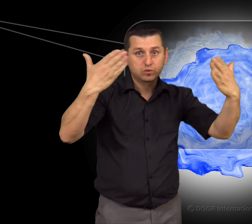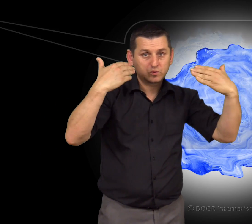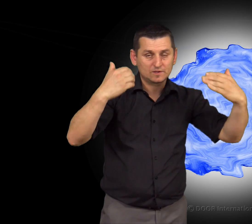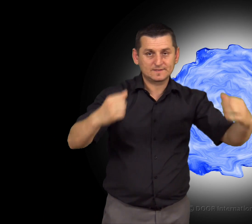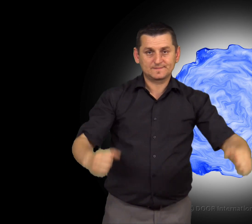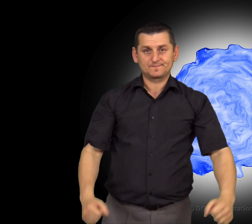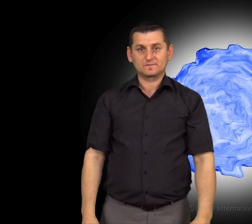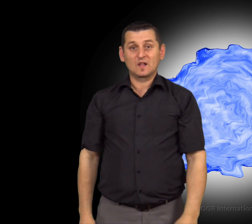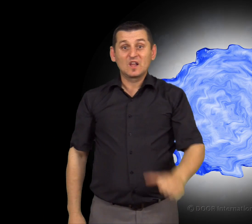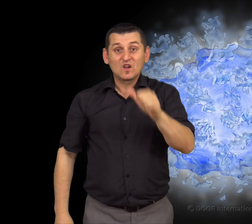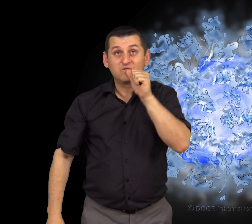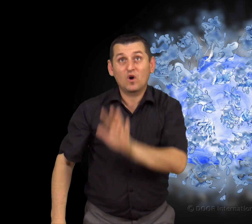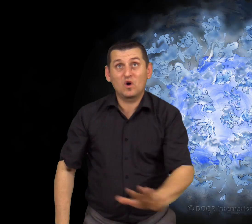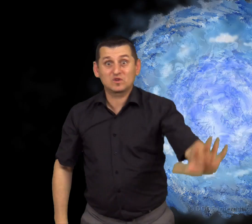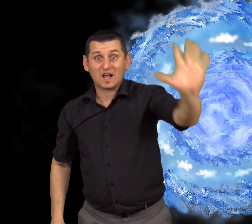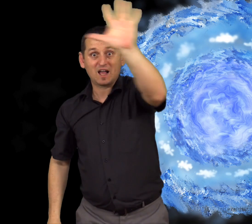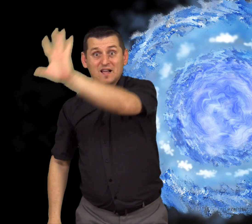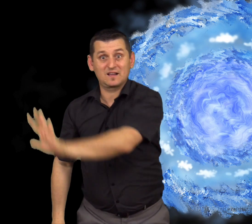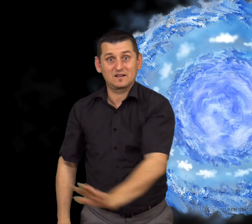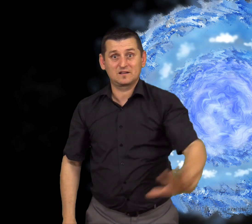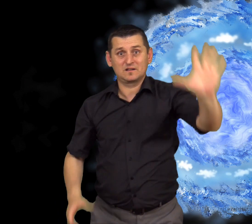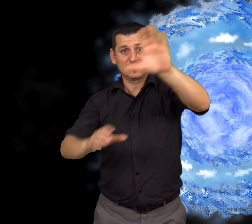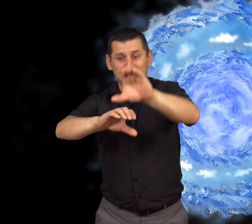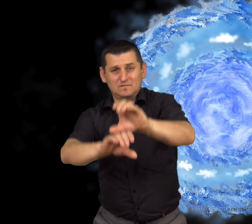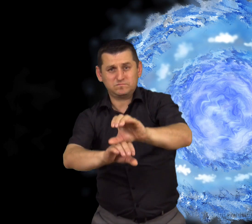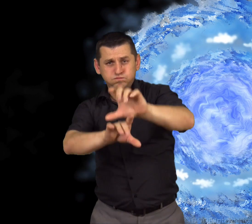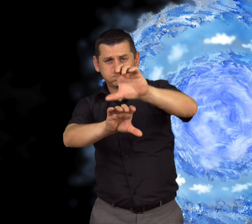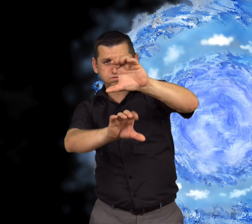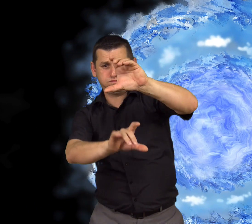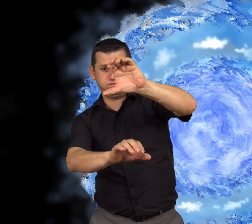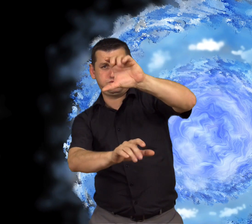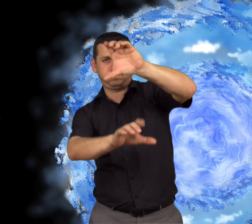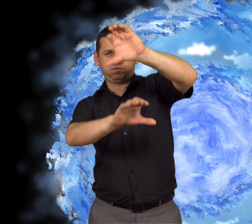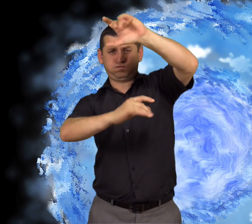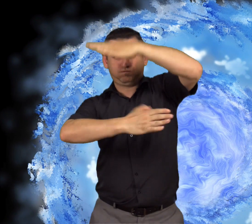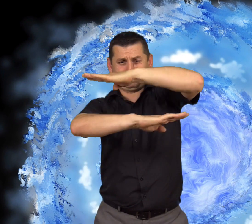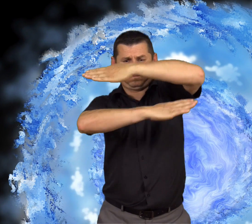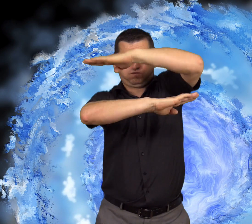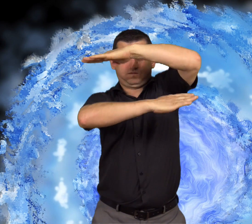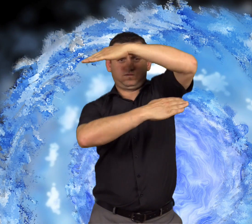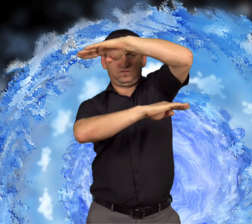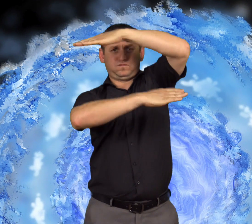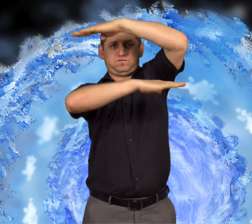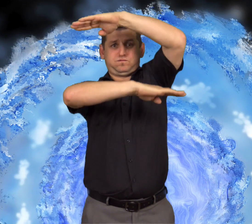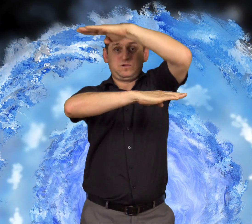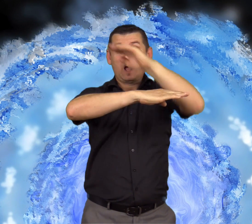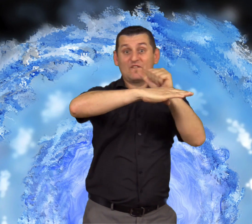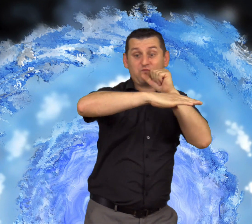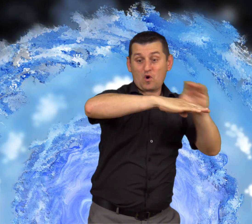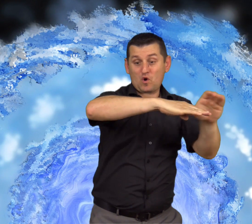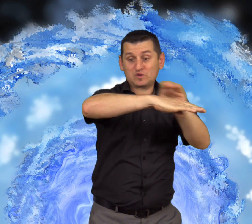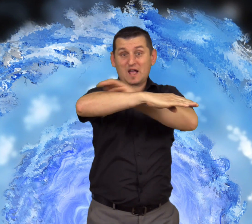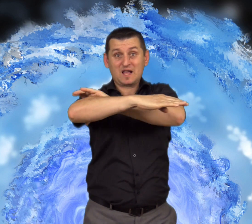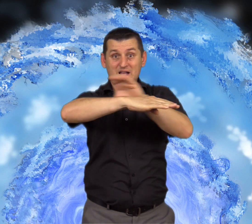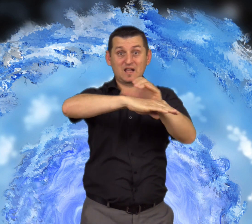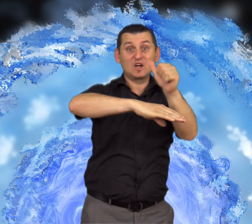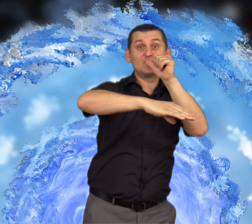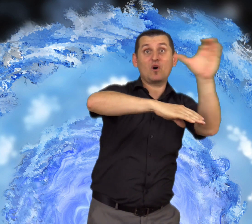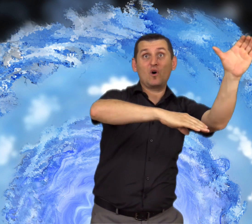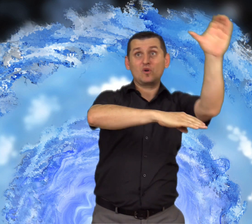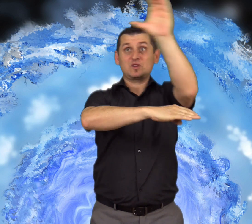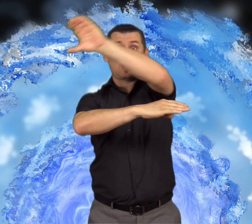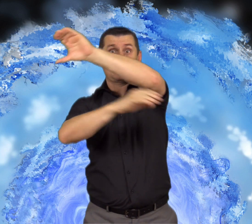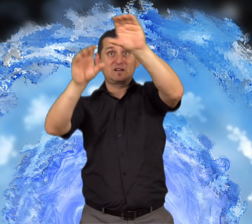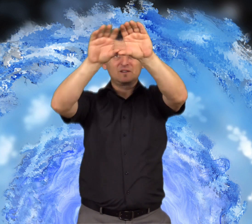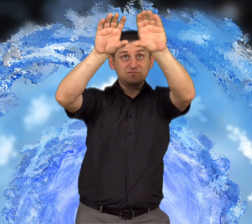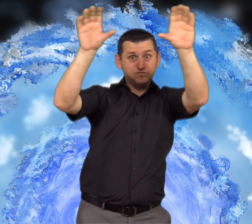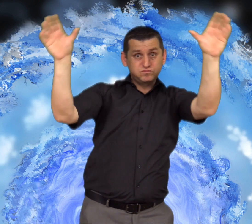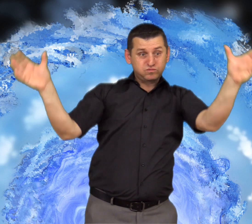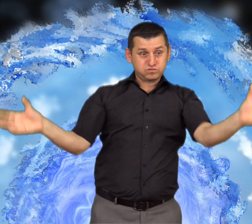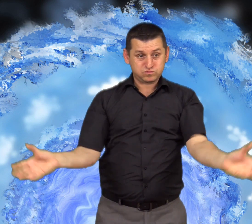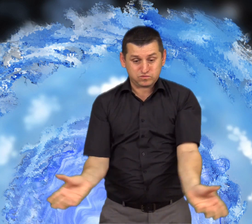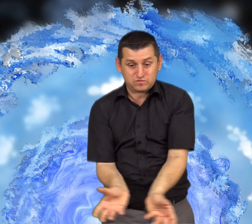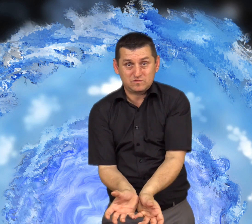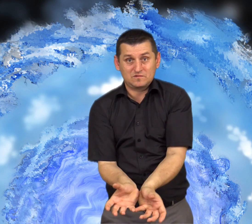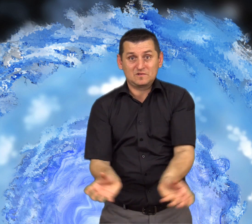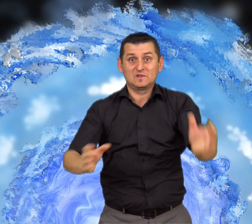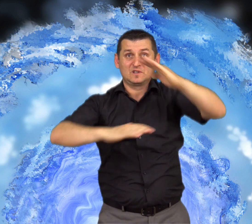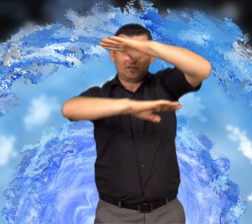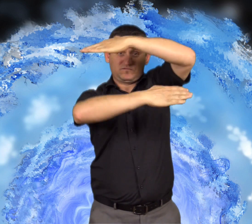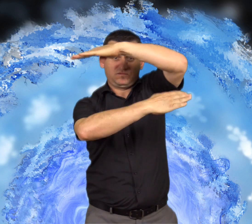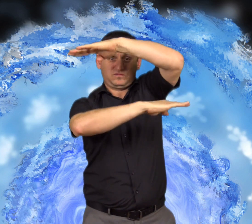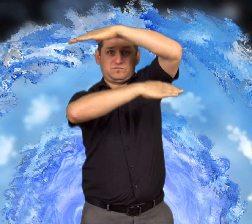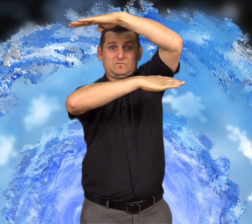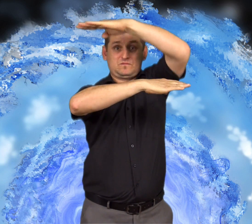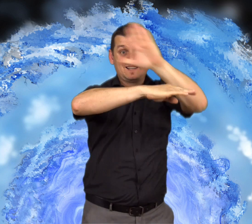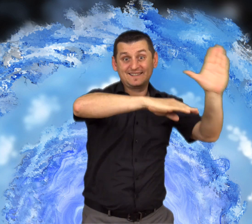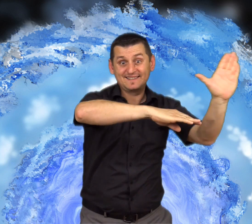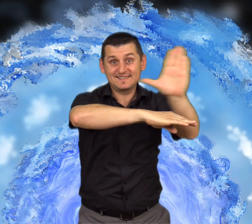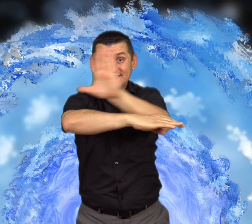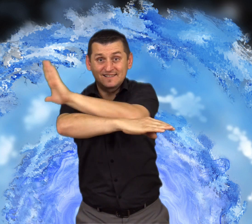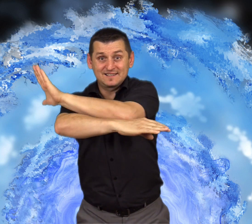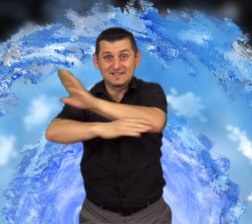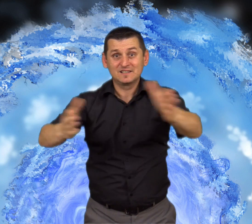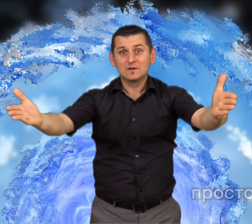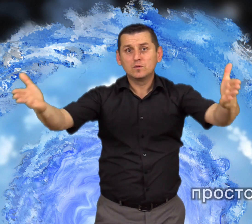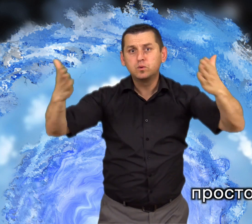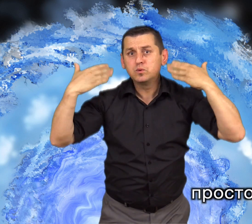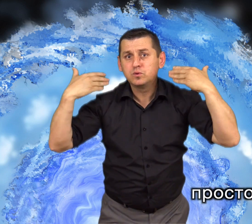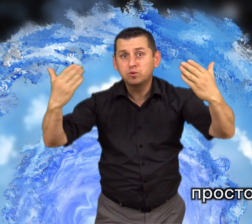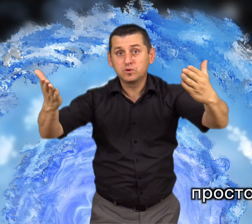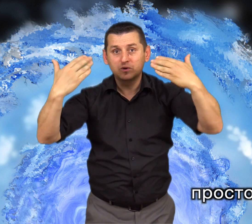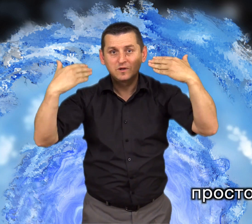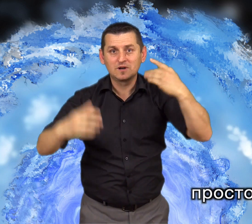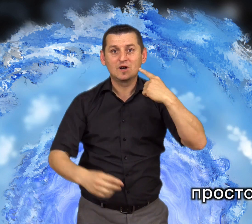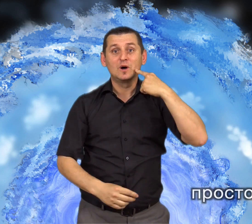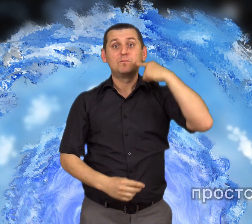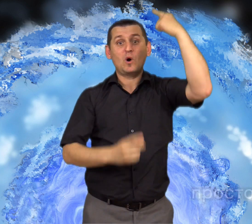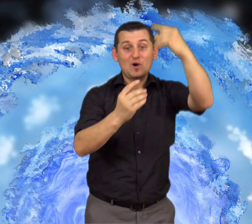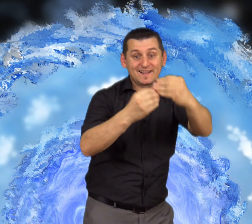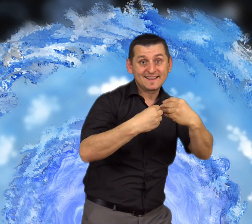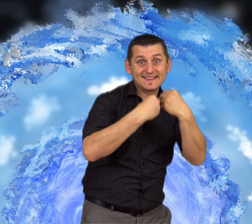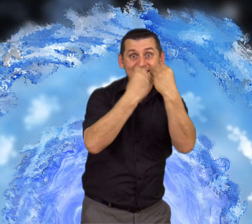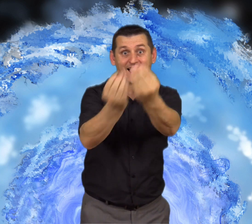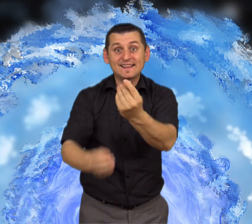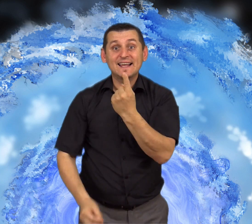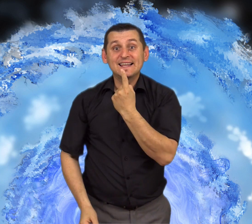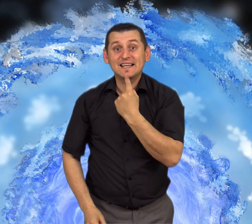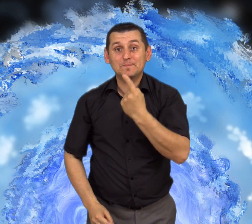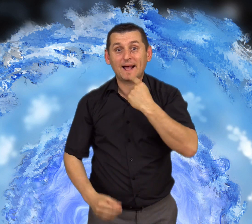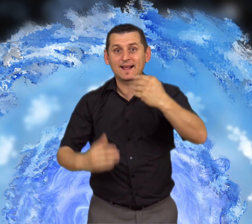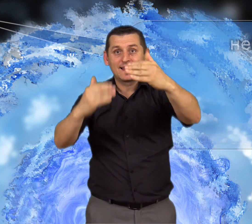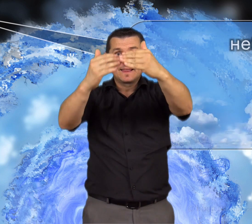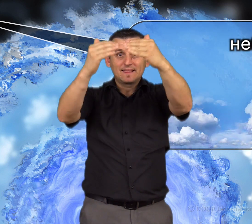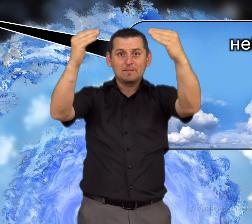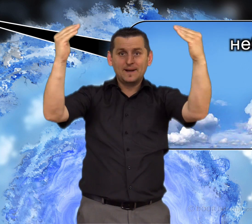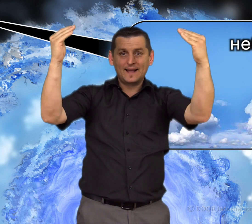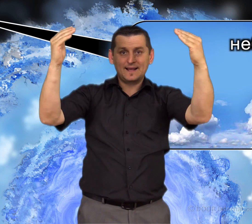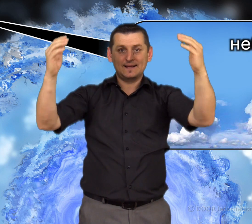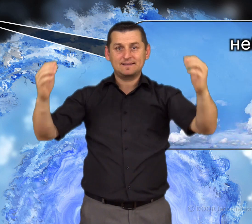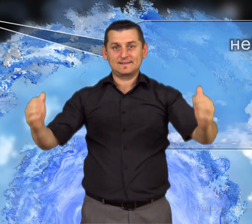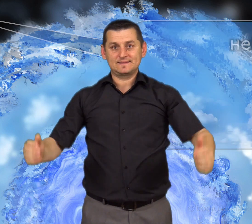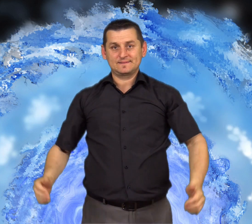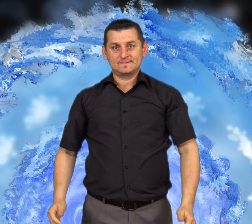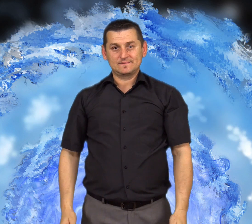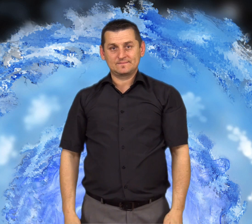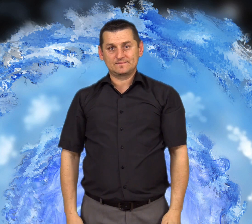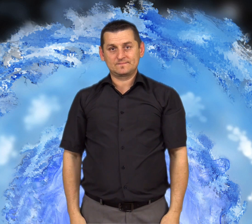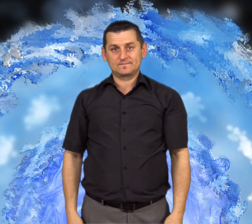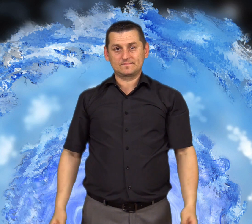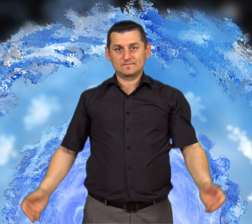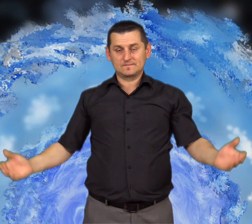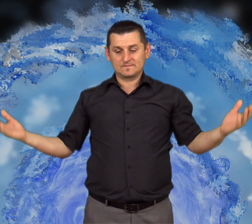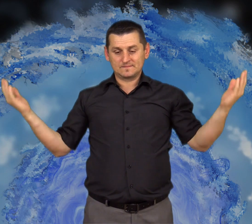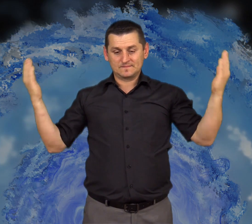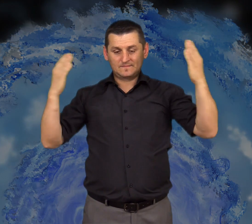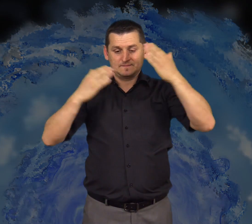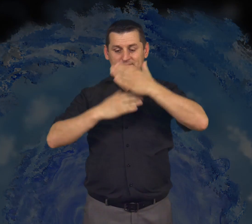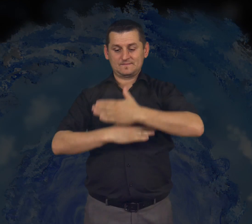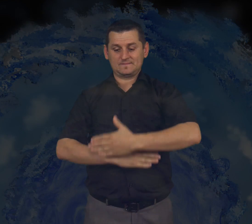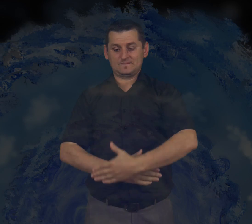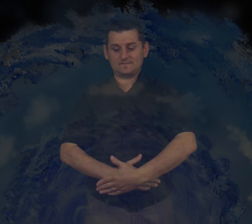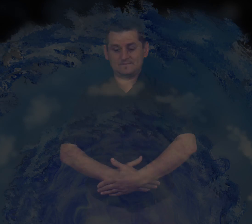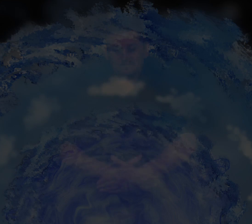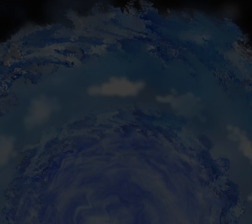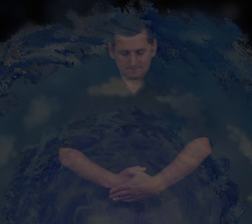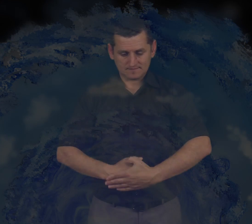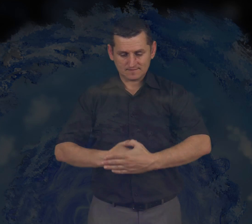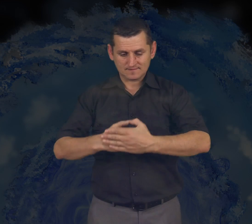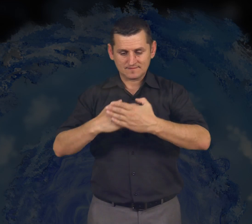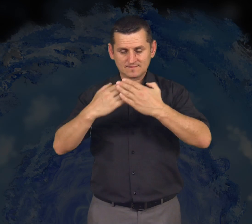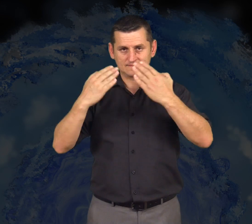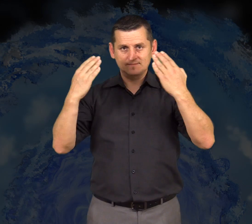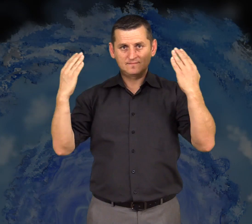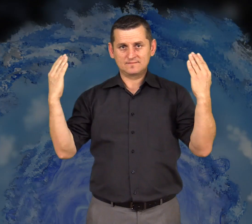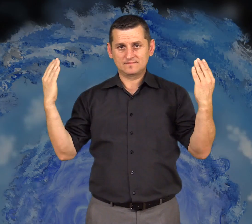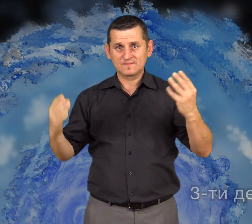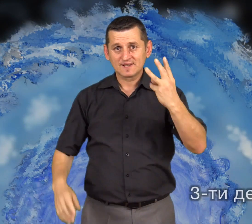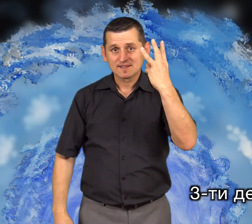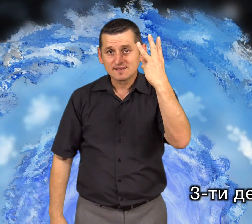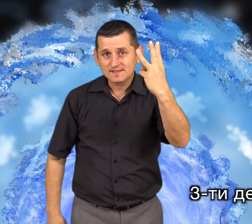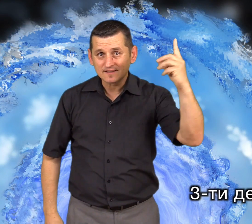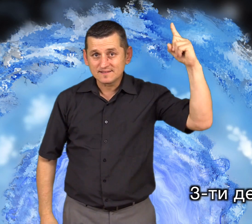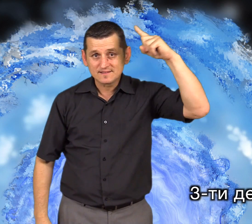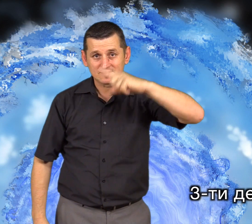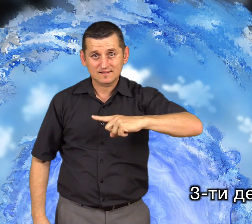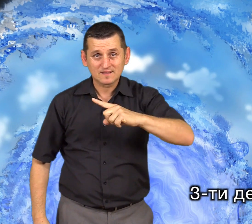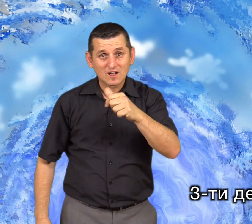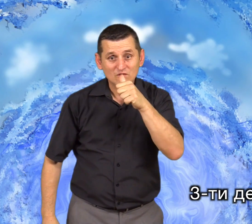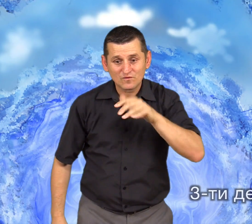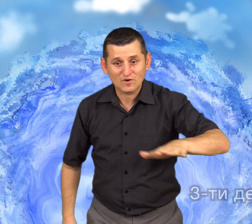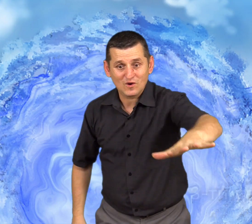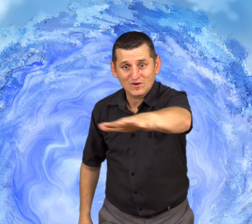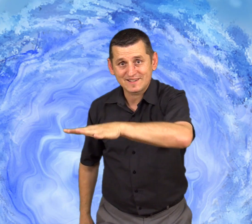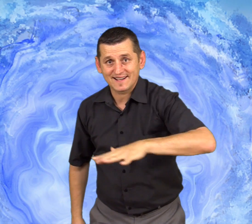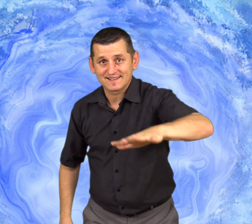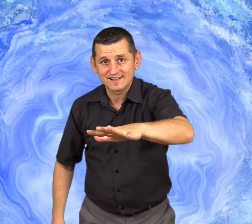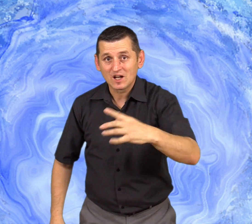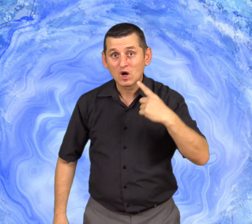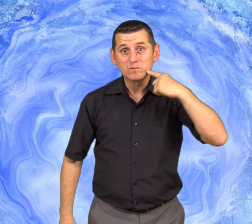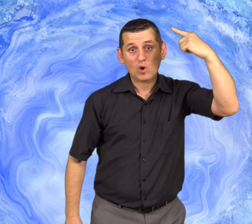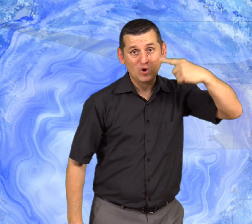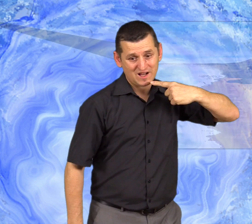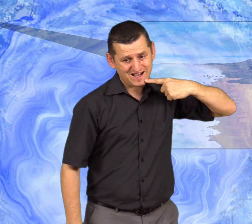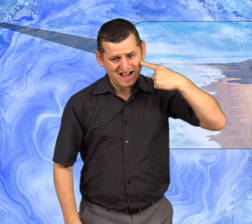So God made the expanse and separated the waters beneath it from the waters above. And it was so. God called the expanse “sky.” And there was evening, and there was morning—the second day.